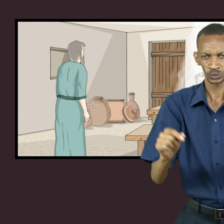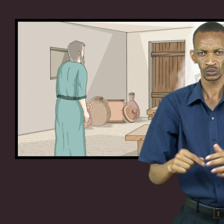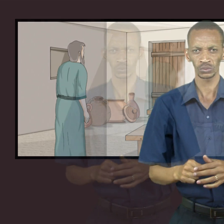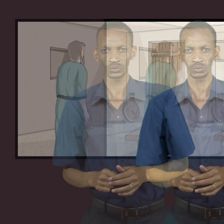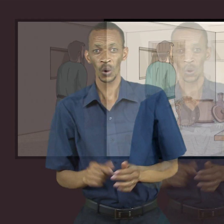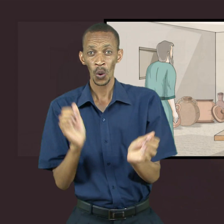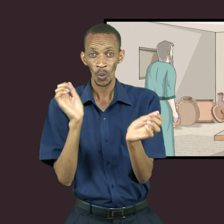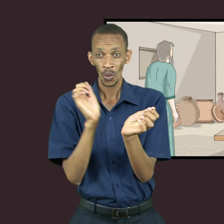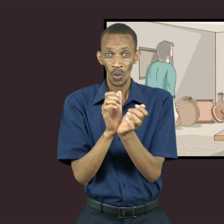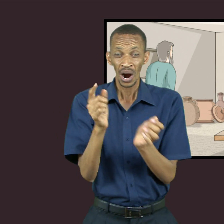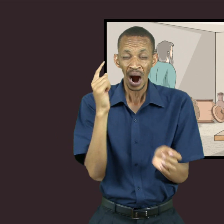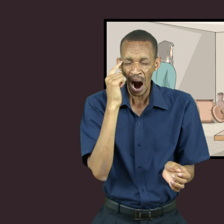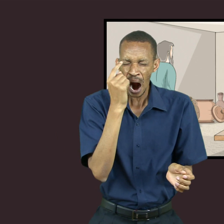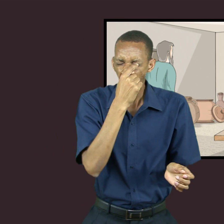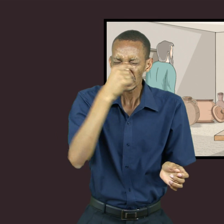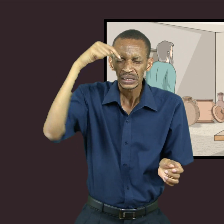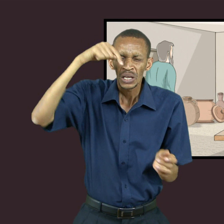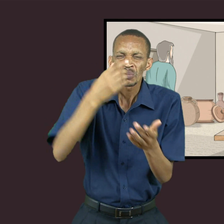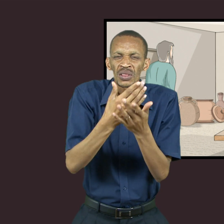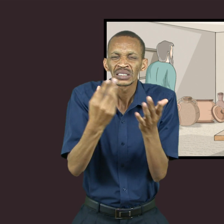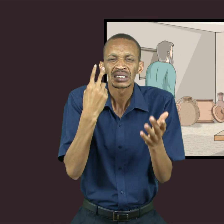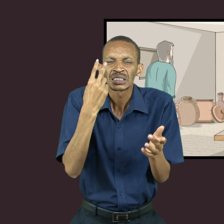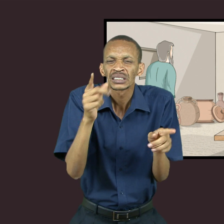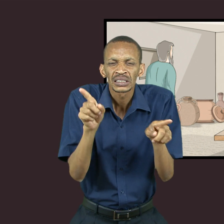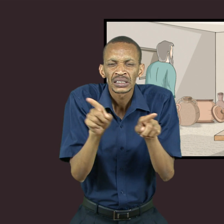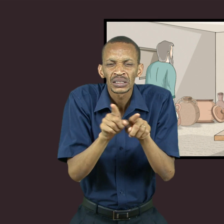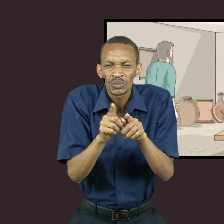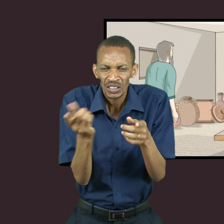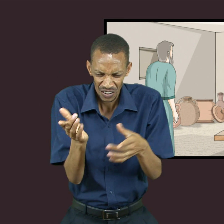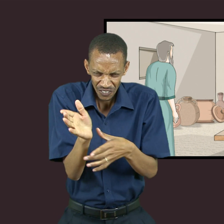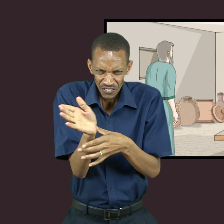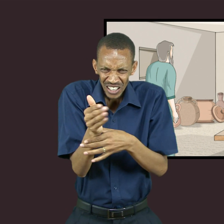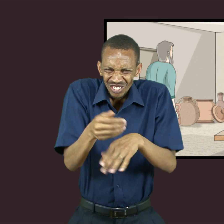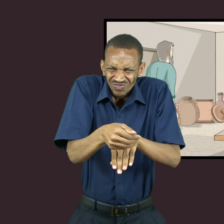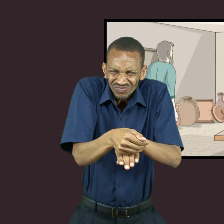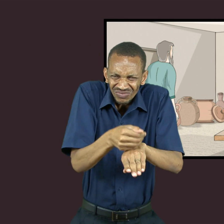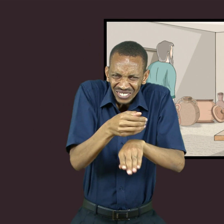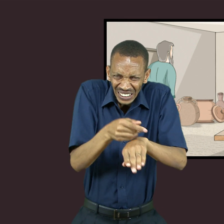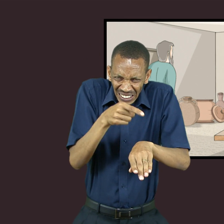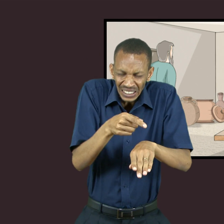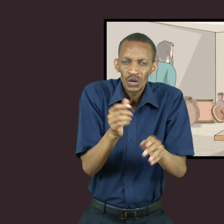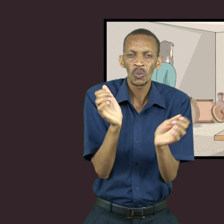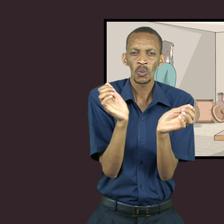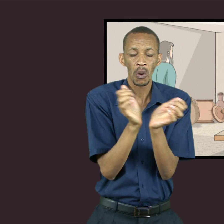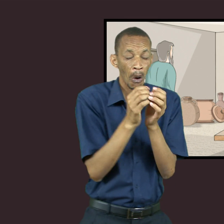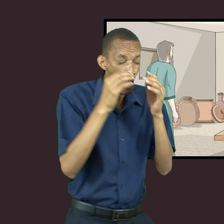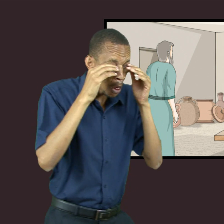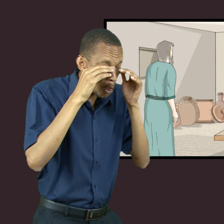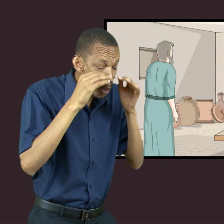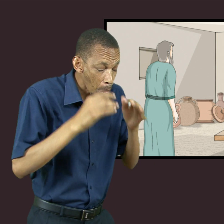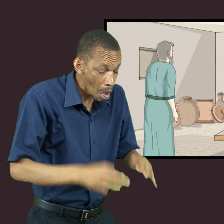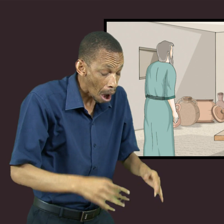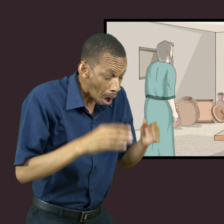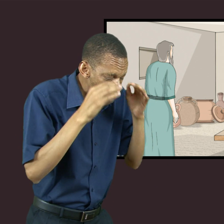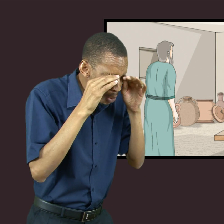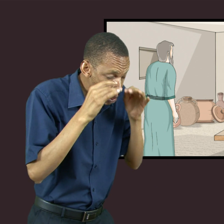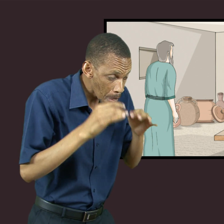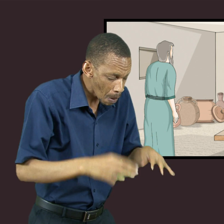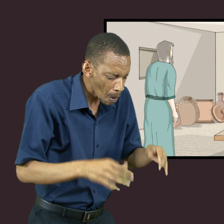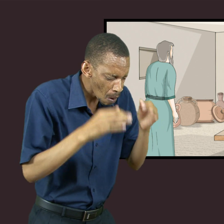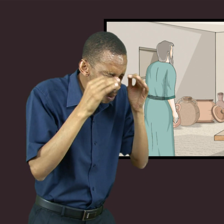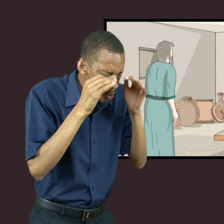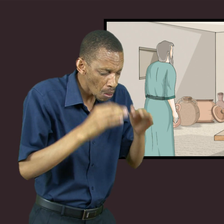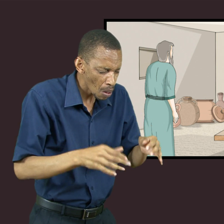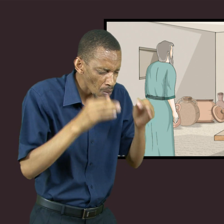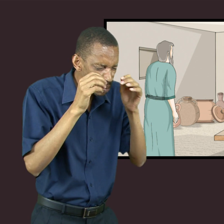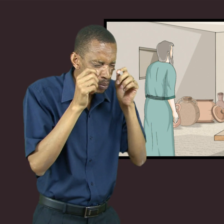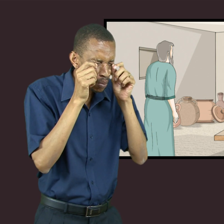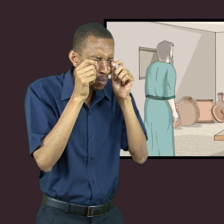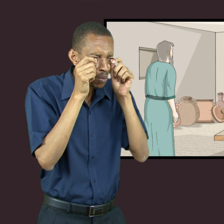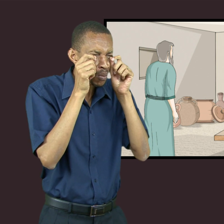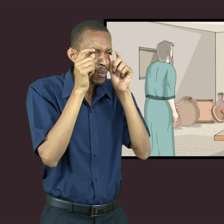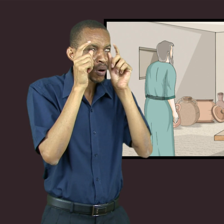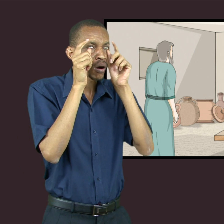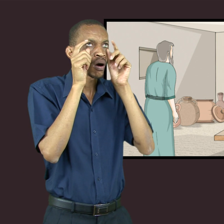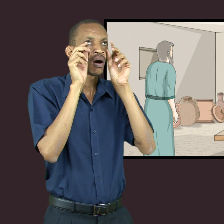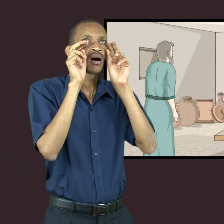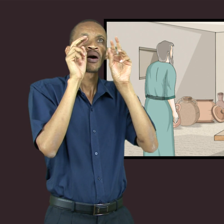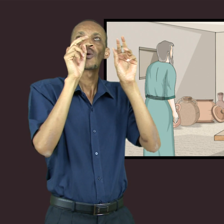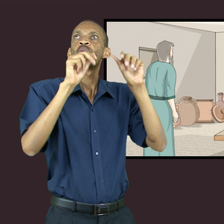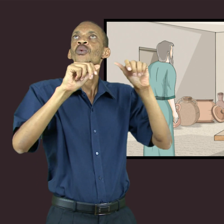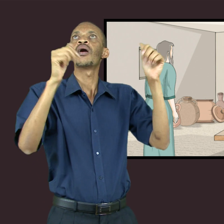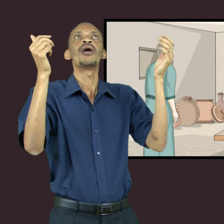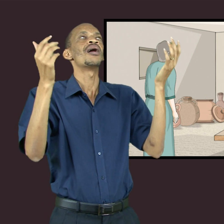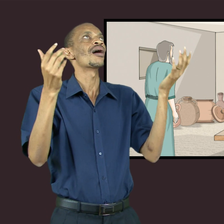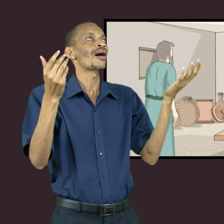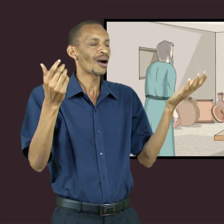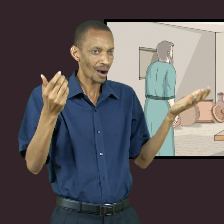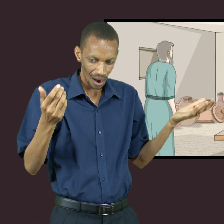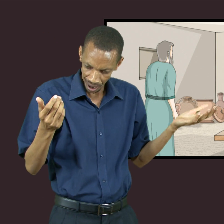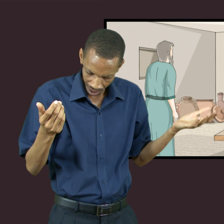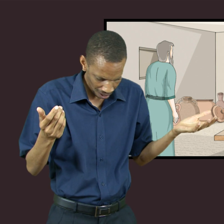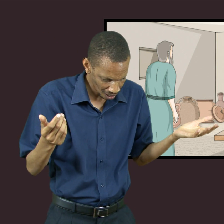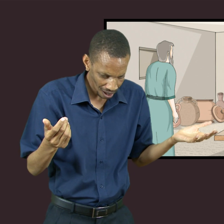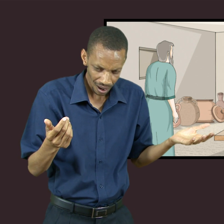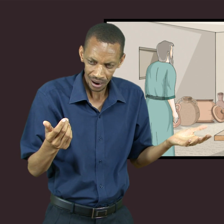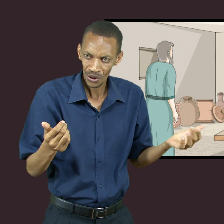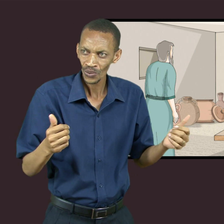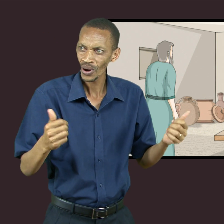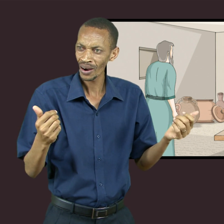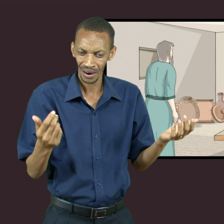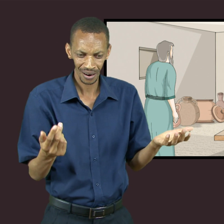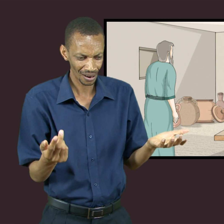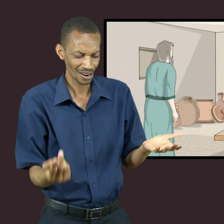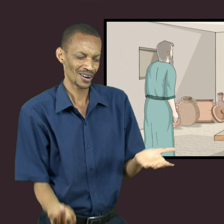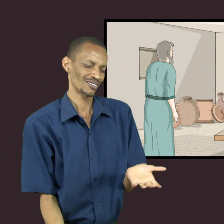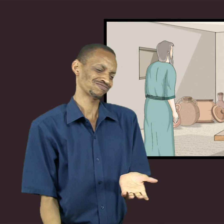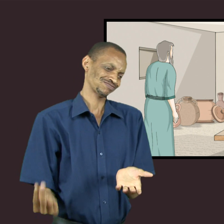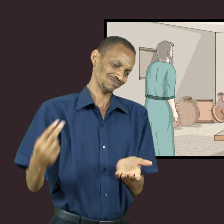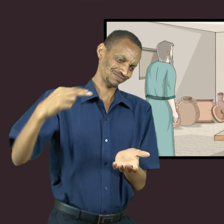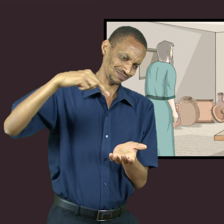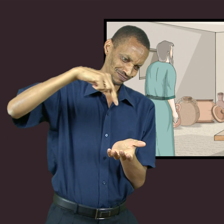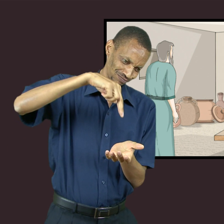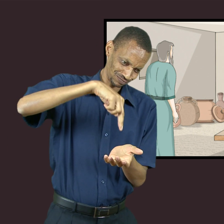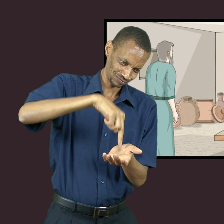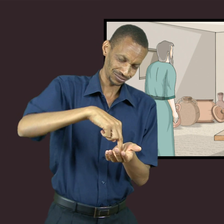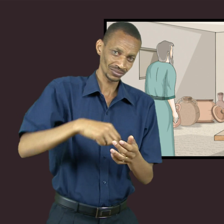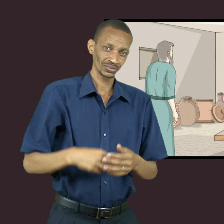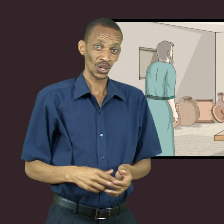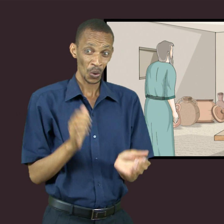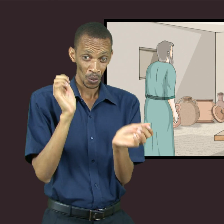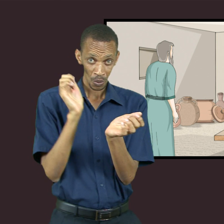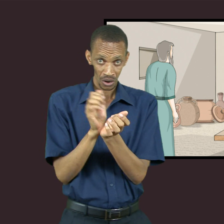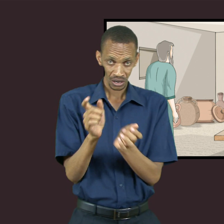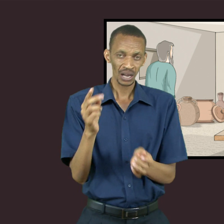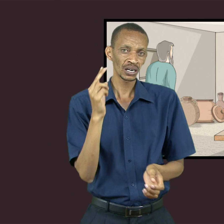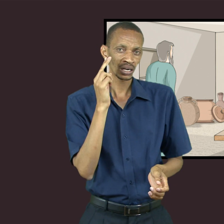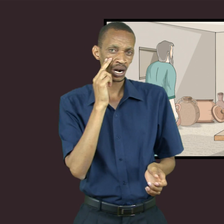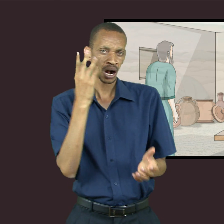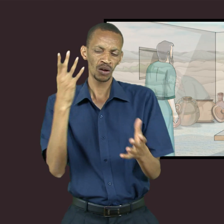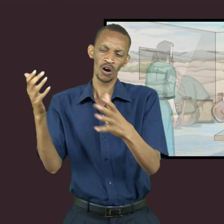At that instant, something like scales fell from Saul’s eyes, and his sight was restored.